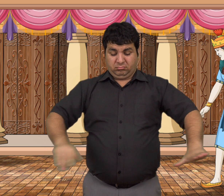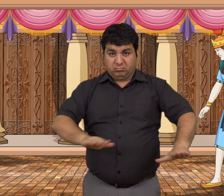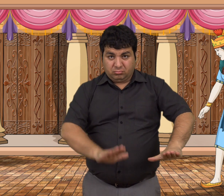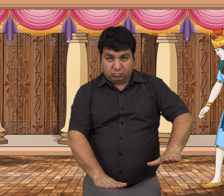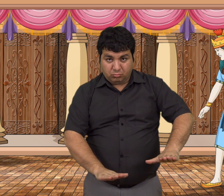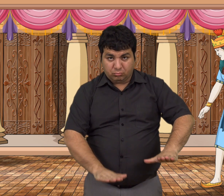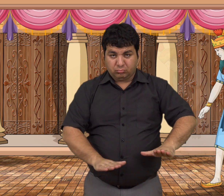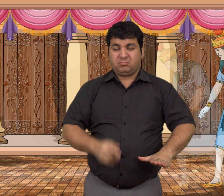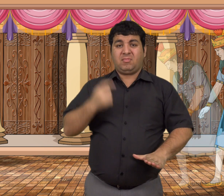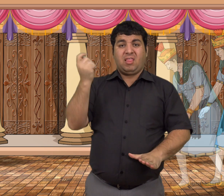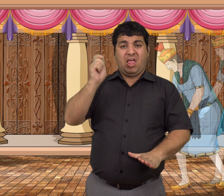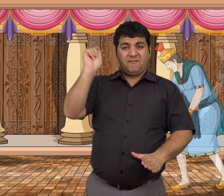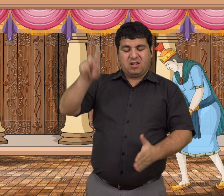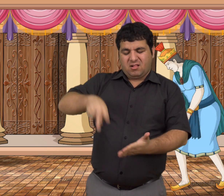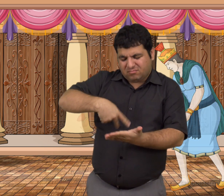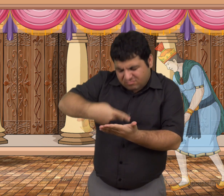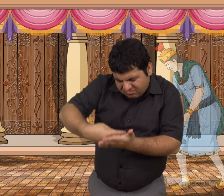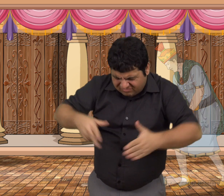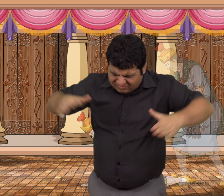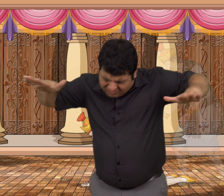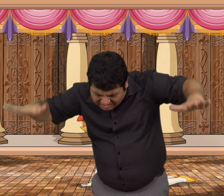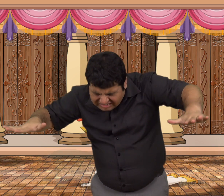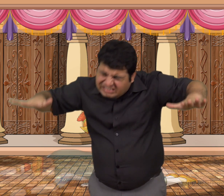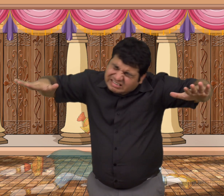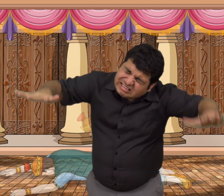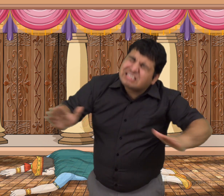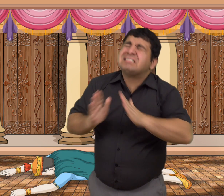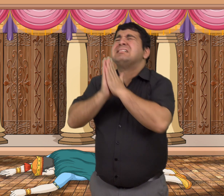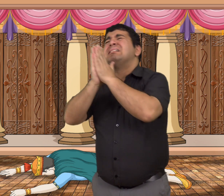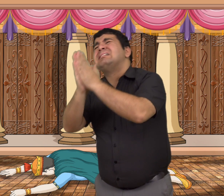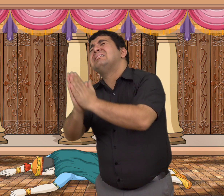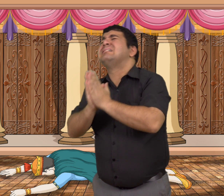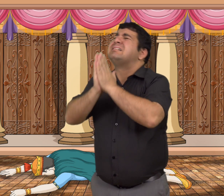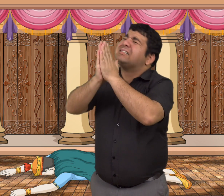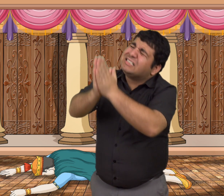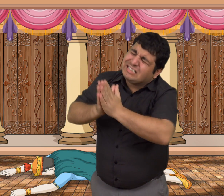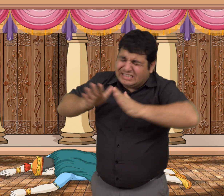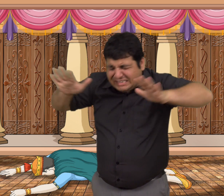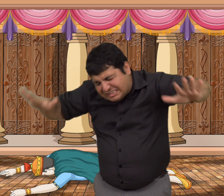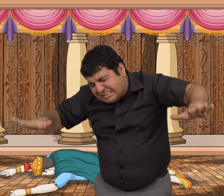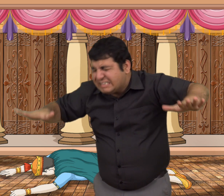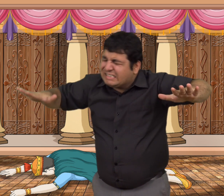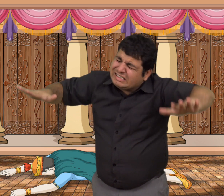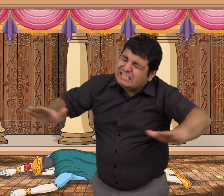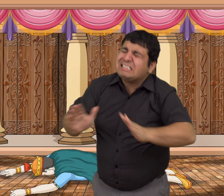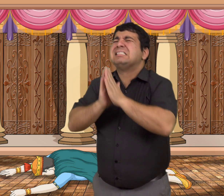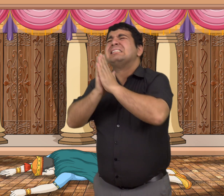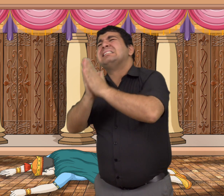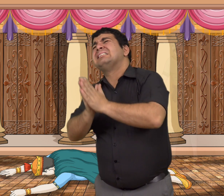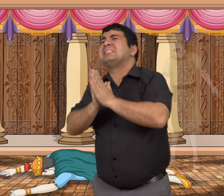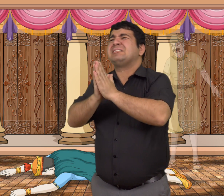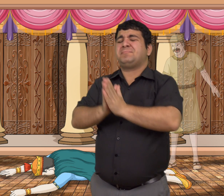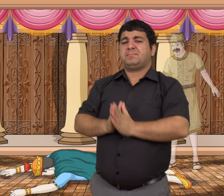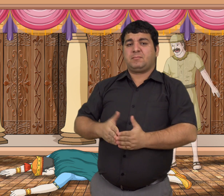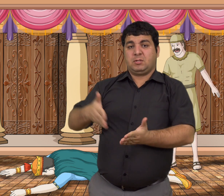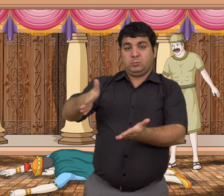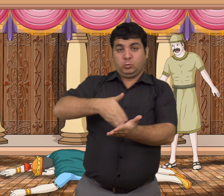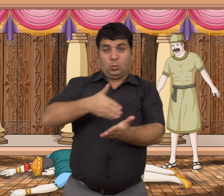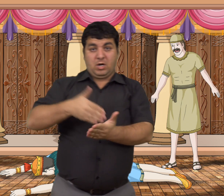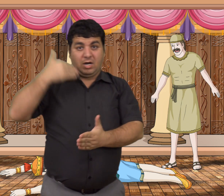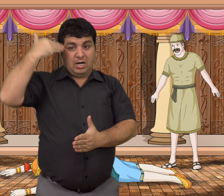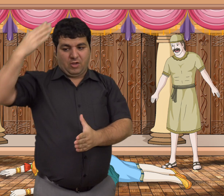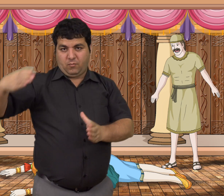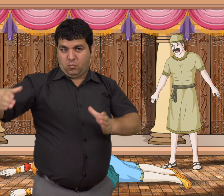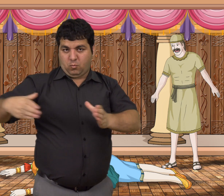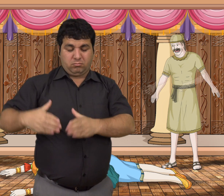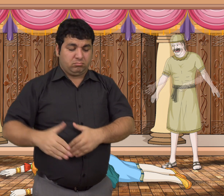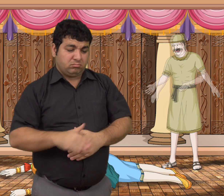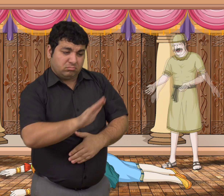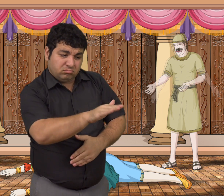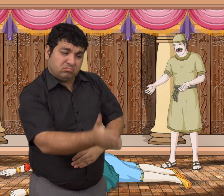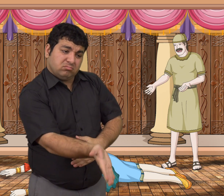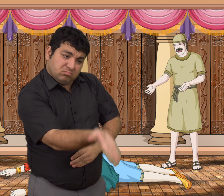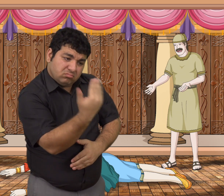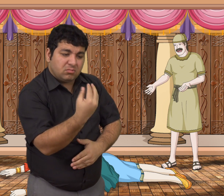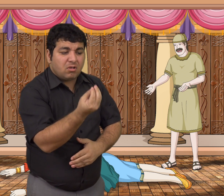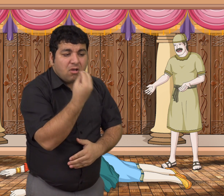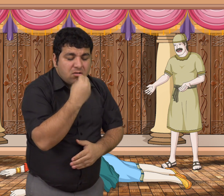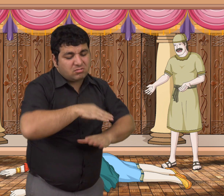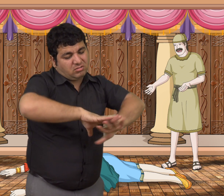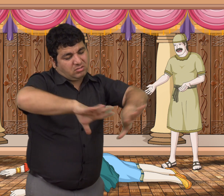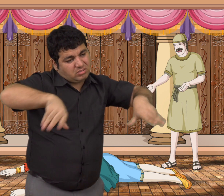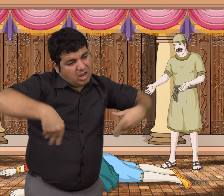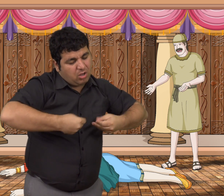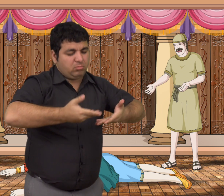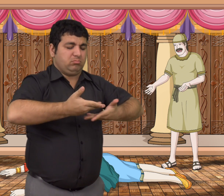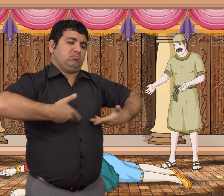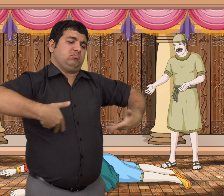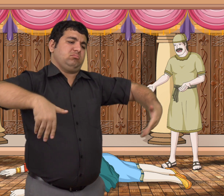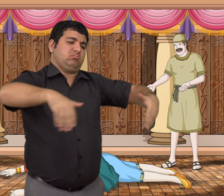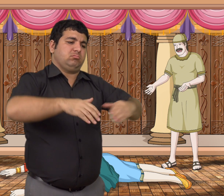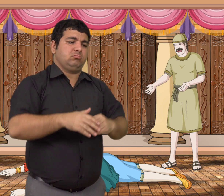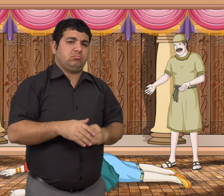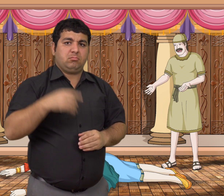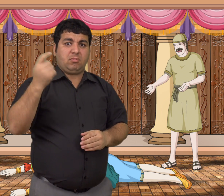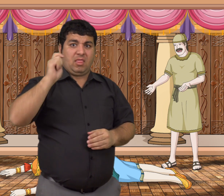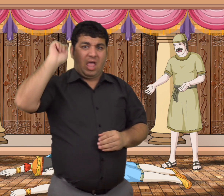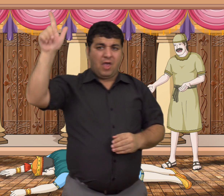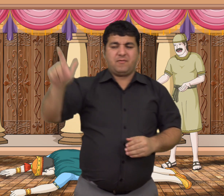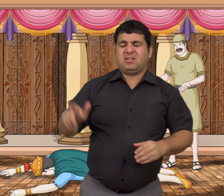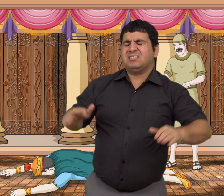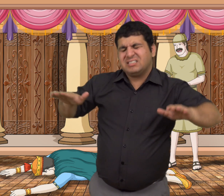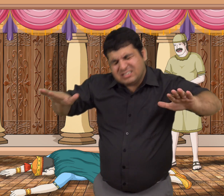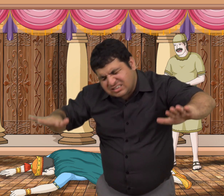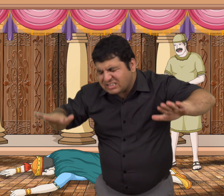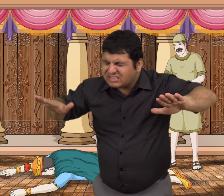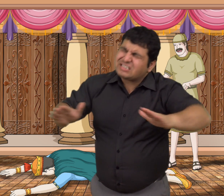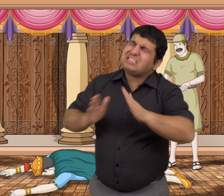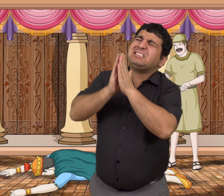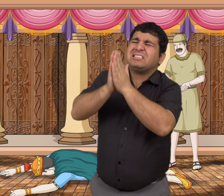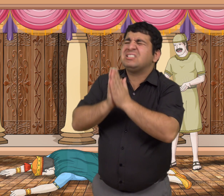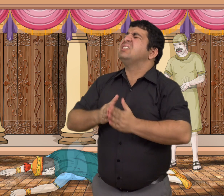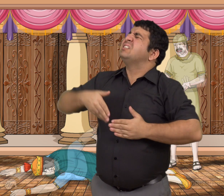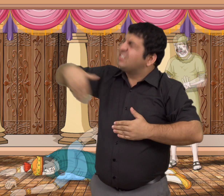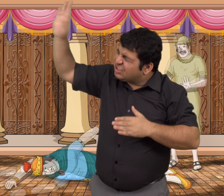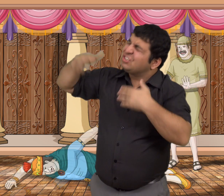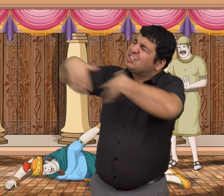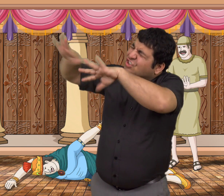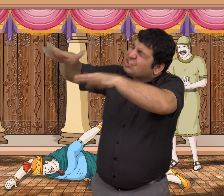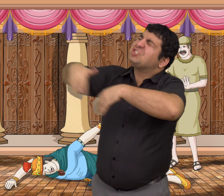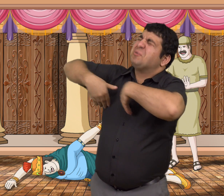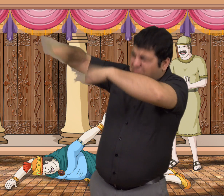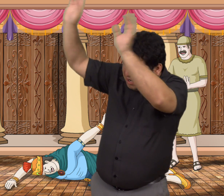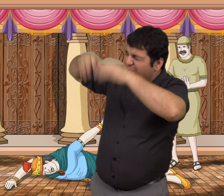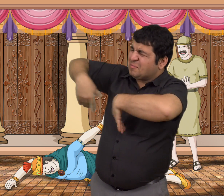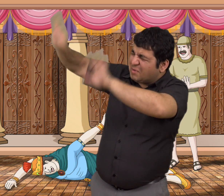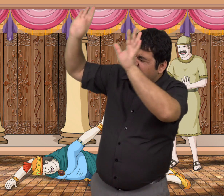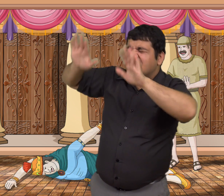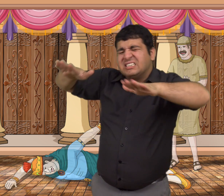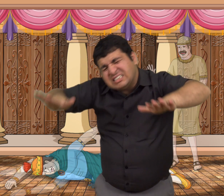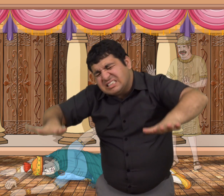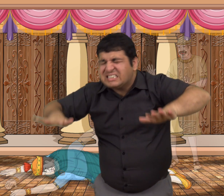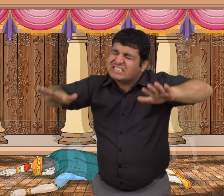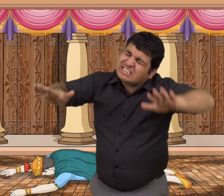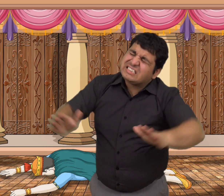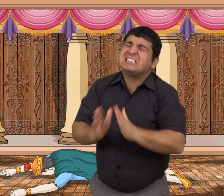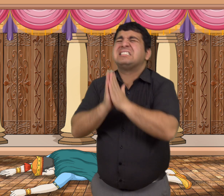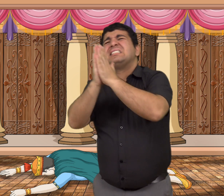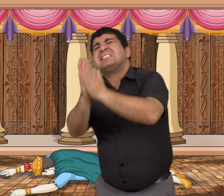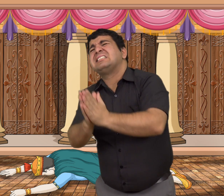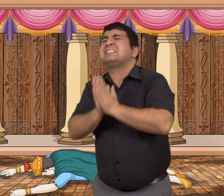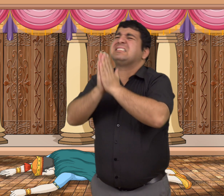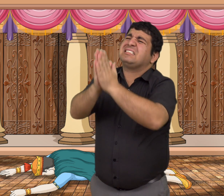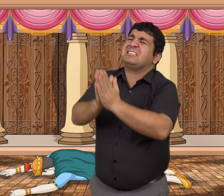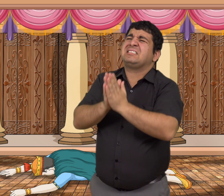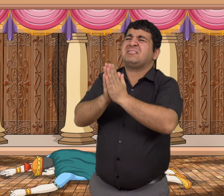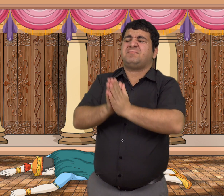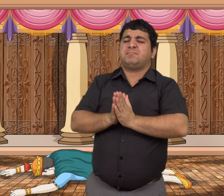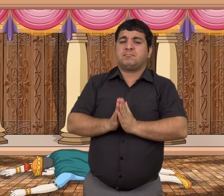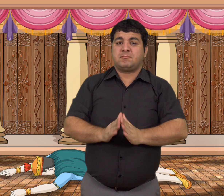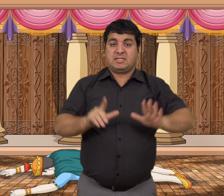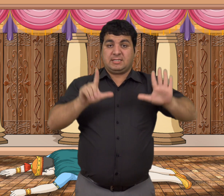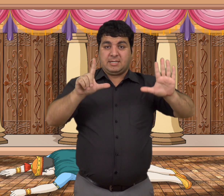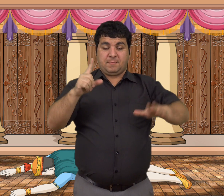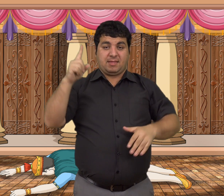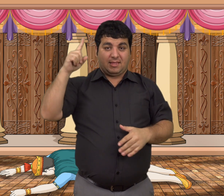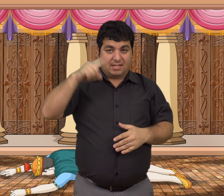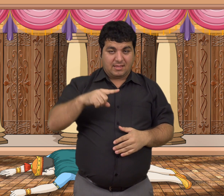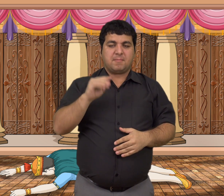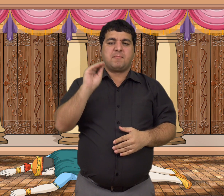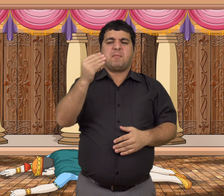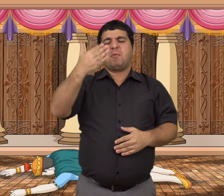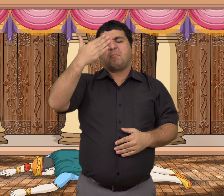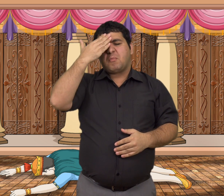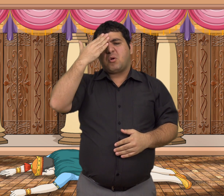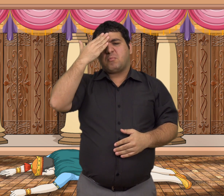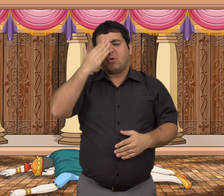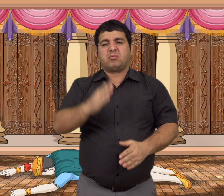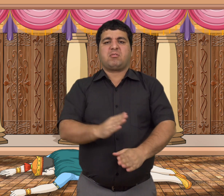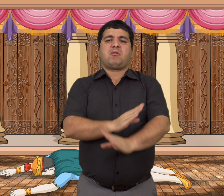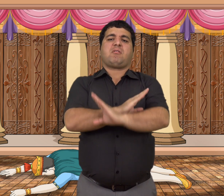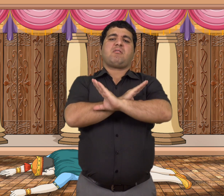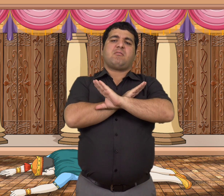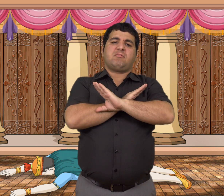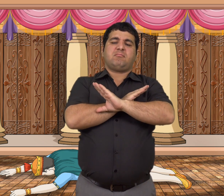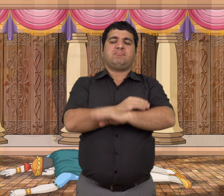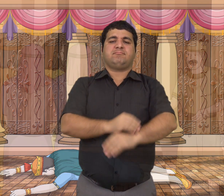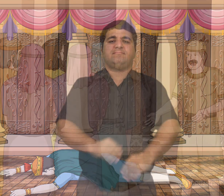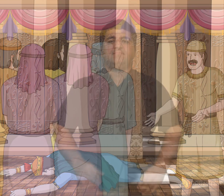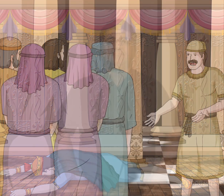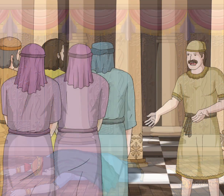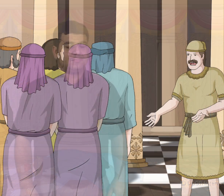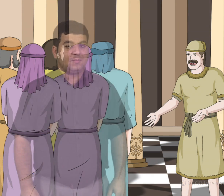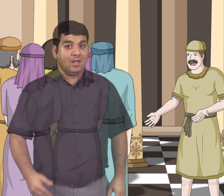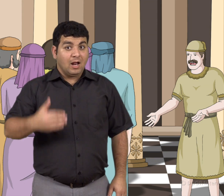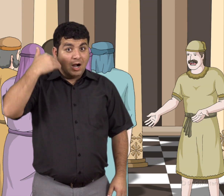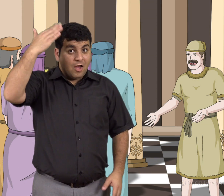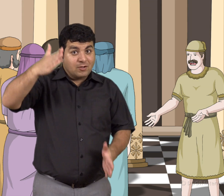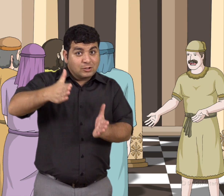He fasted and went into his house and spent the night lying in sackcloth on the ground. The elders of his household stood beside him to help him up from the ground, but he was unwilling and would not eat anything with them. On the seventh day the child died.